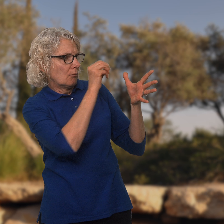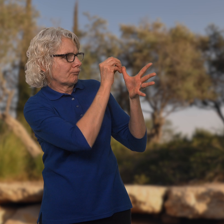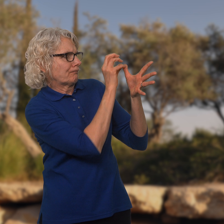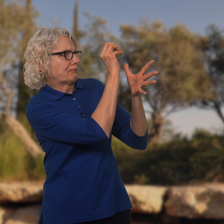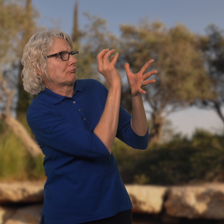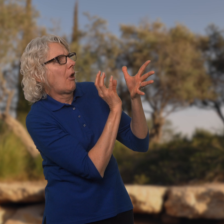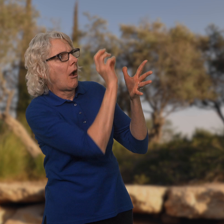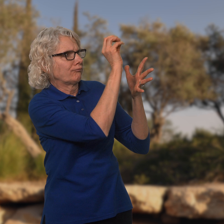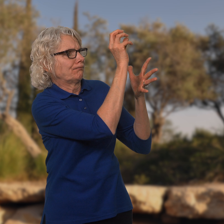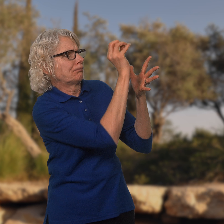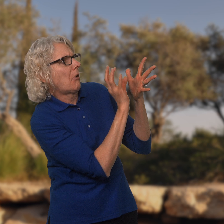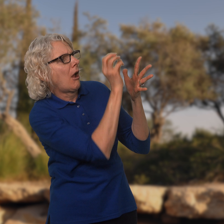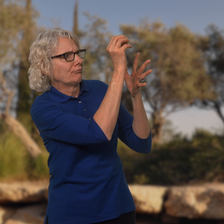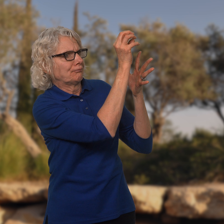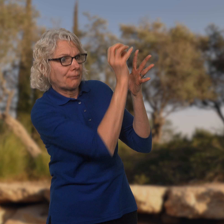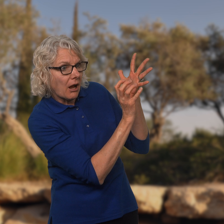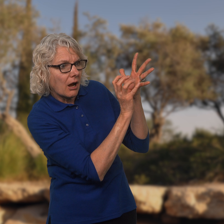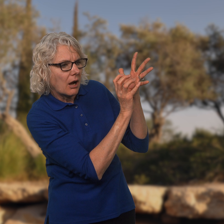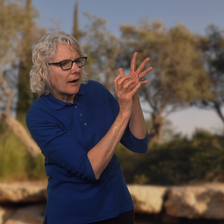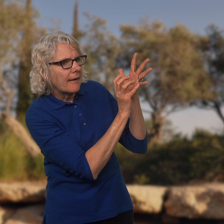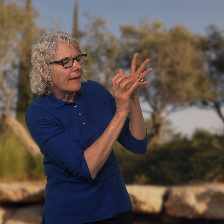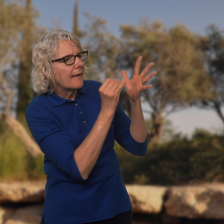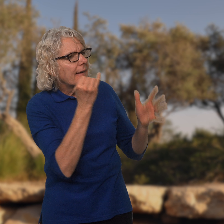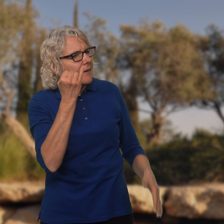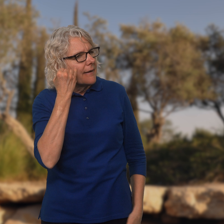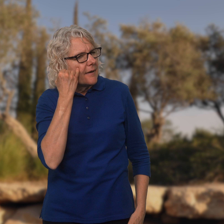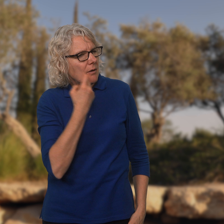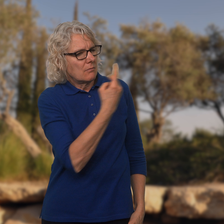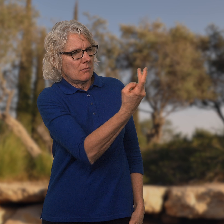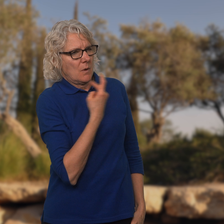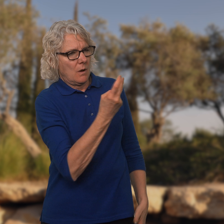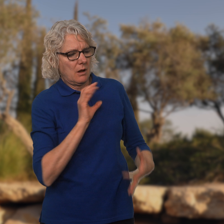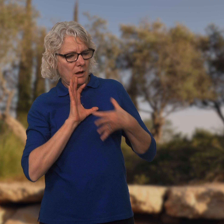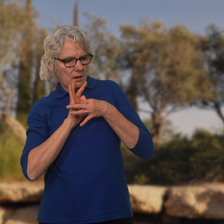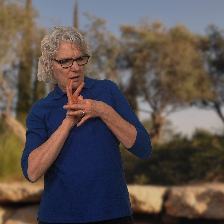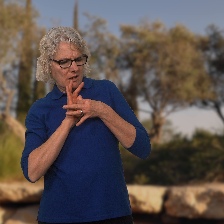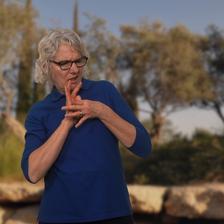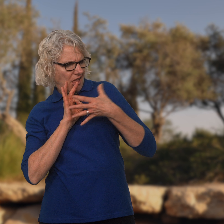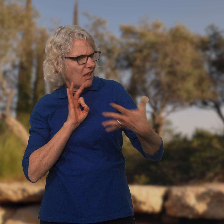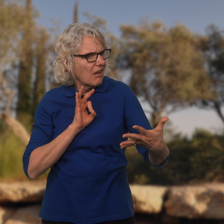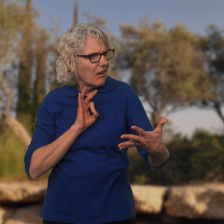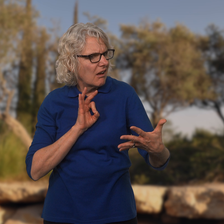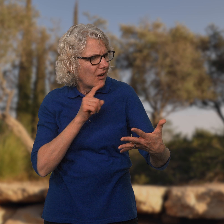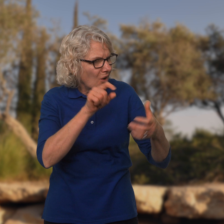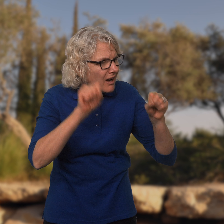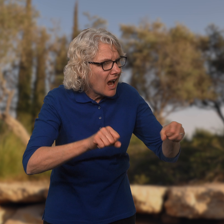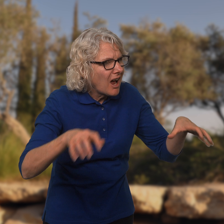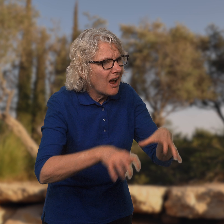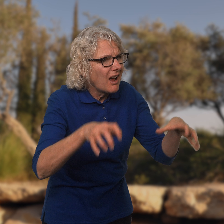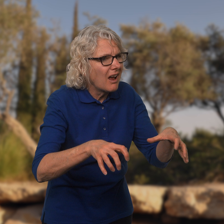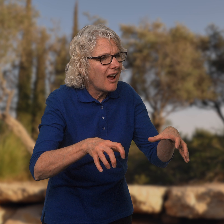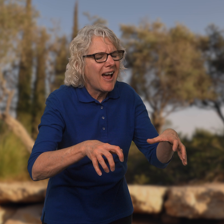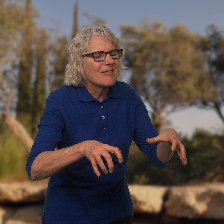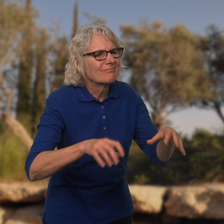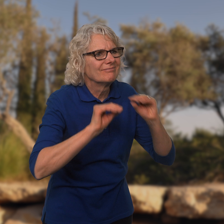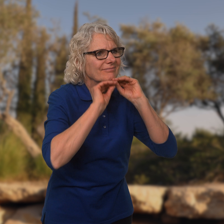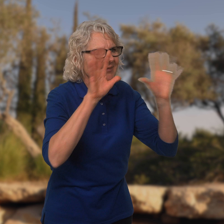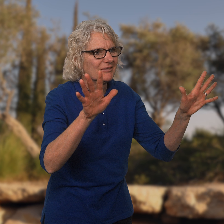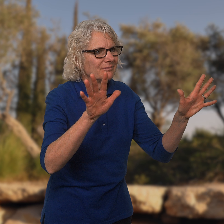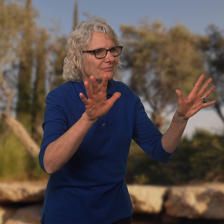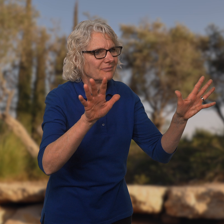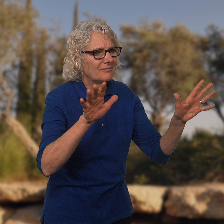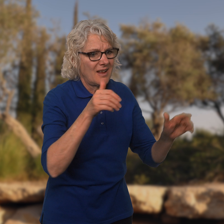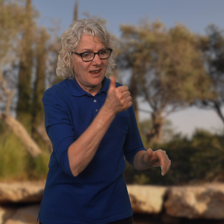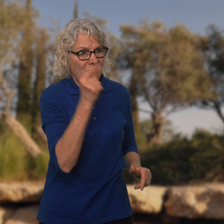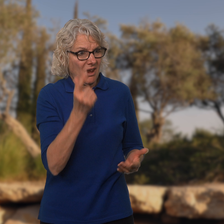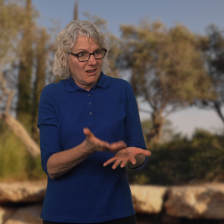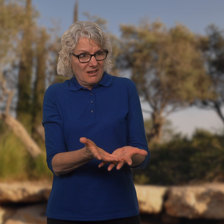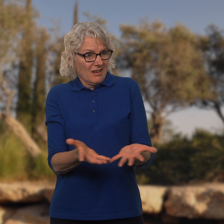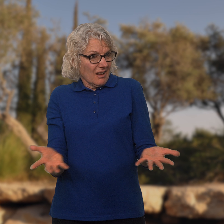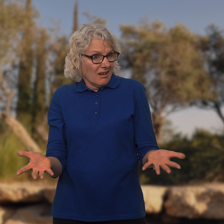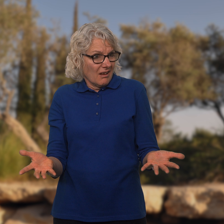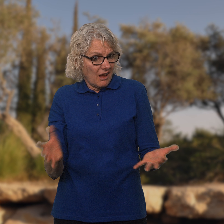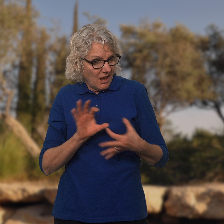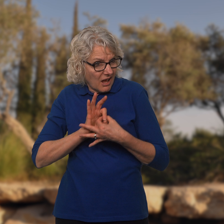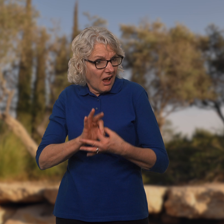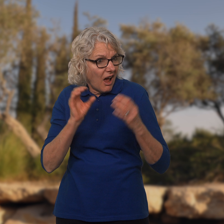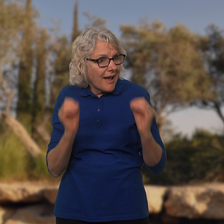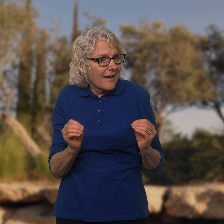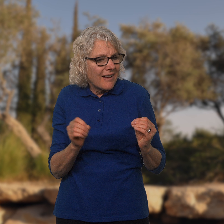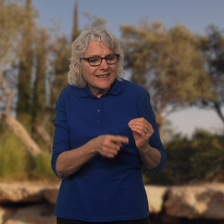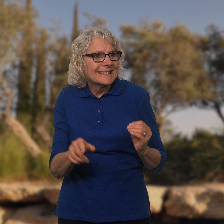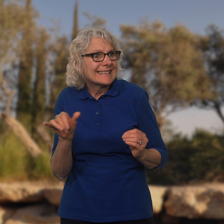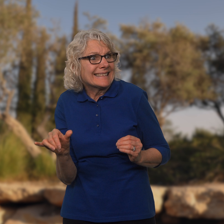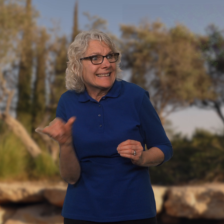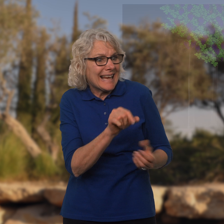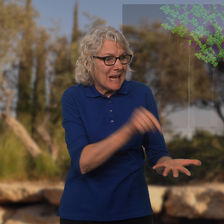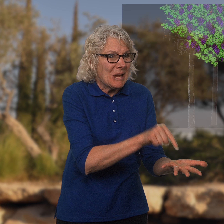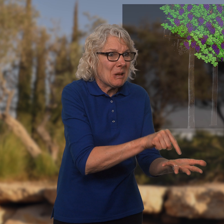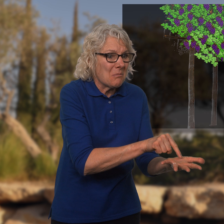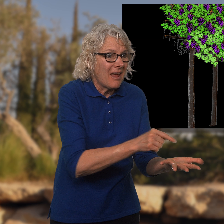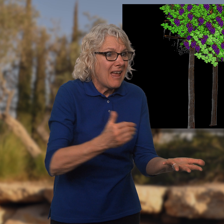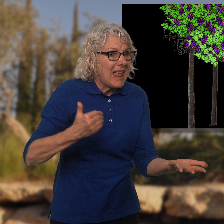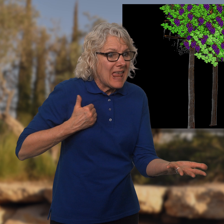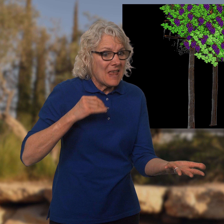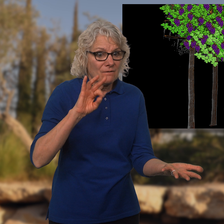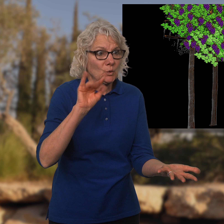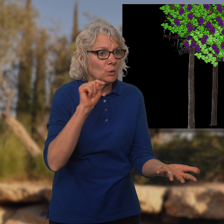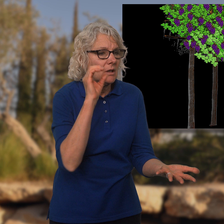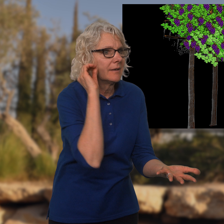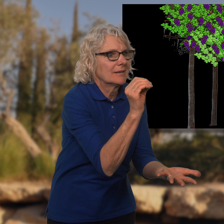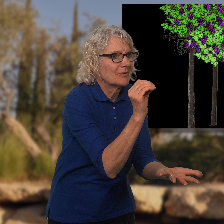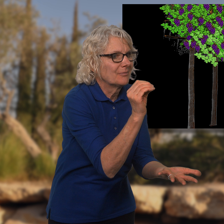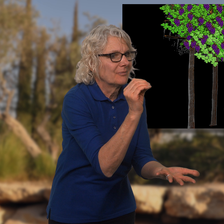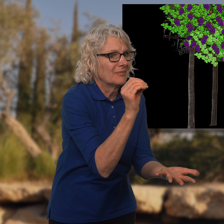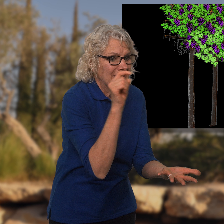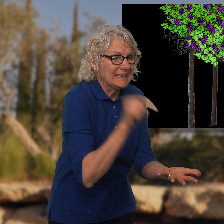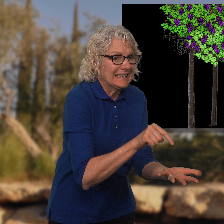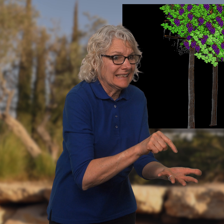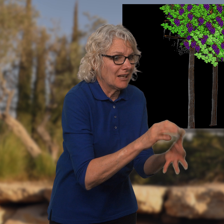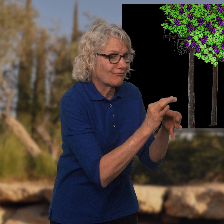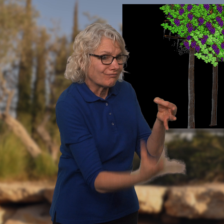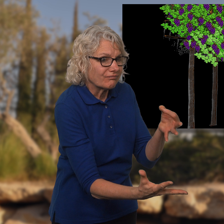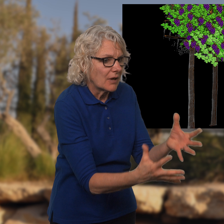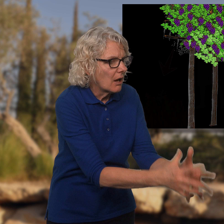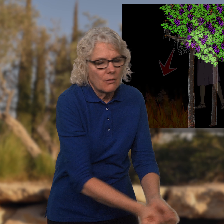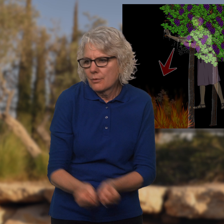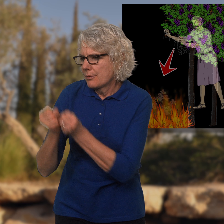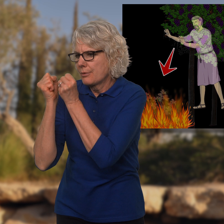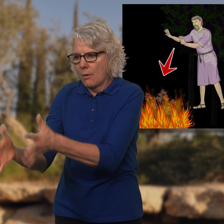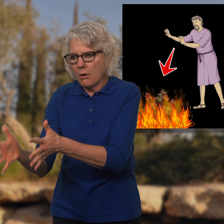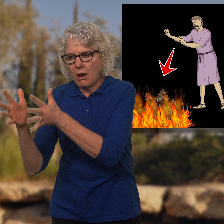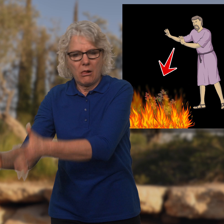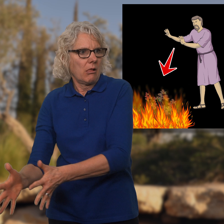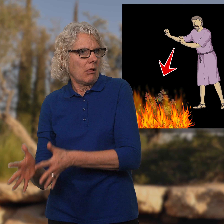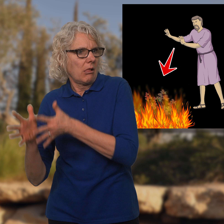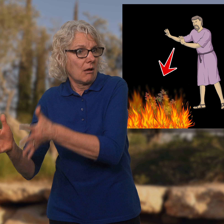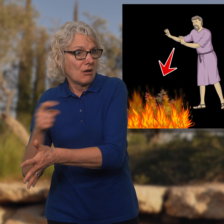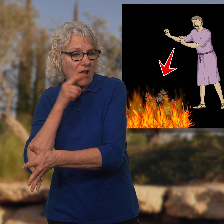For apart from Me you can do nothing. If anyone does not remain in Me, he is like a branch that is thrown away and withers.